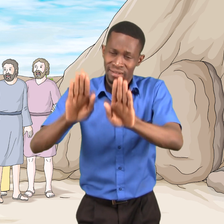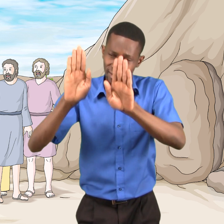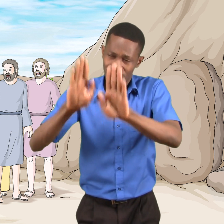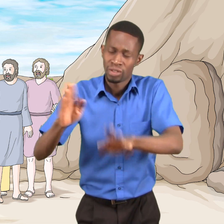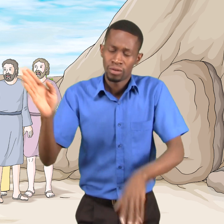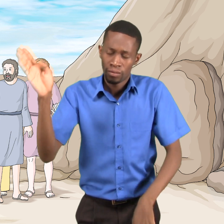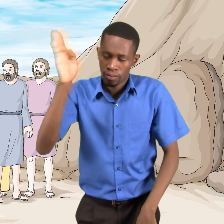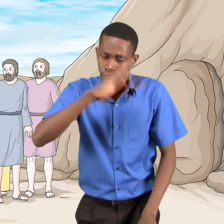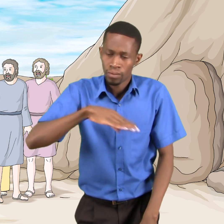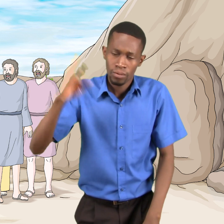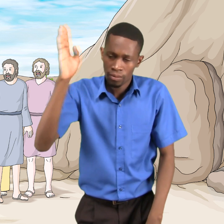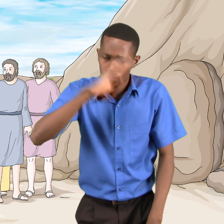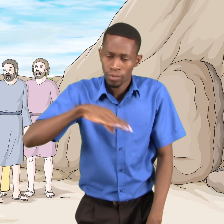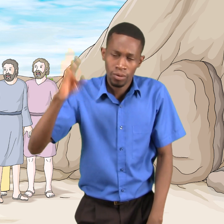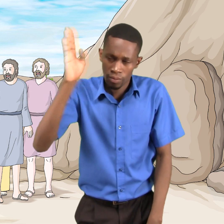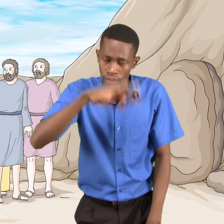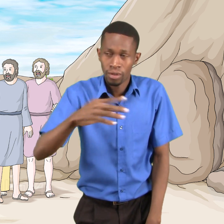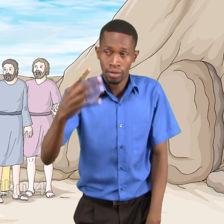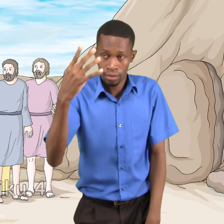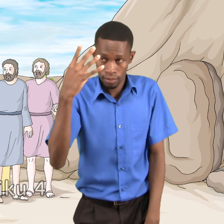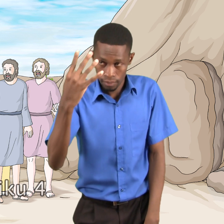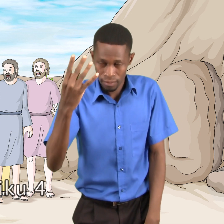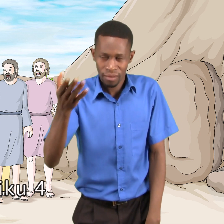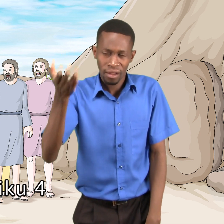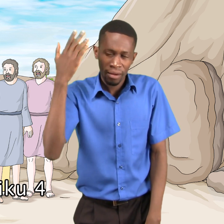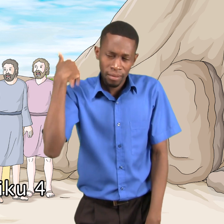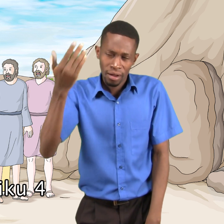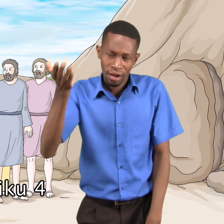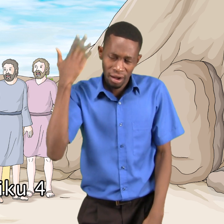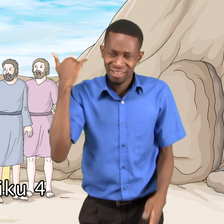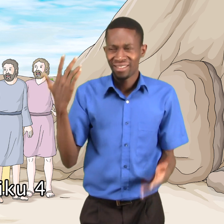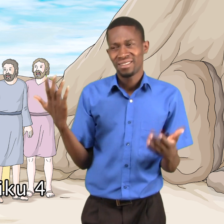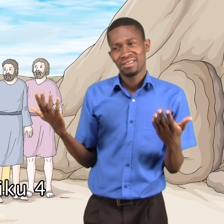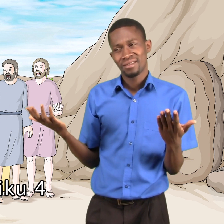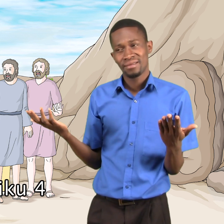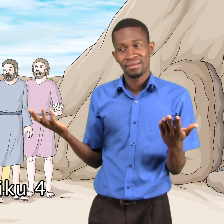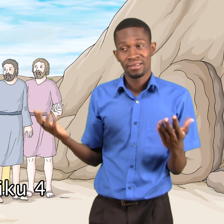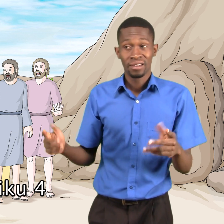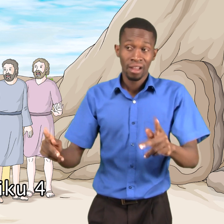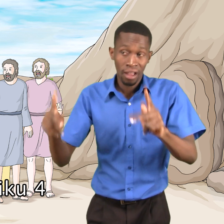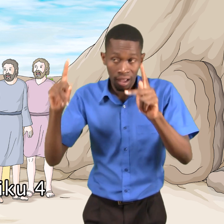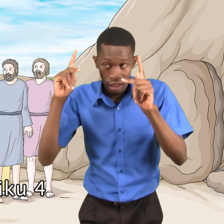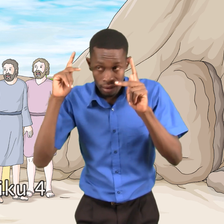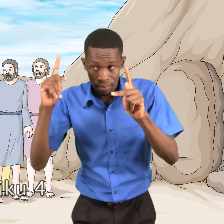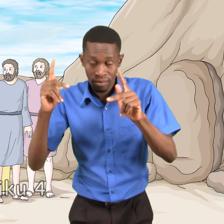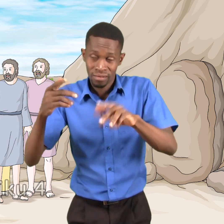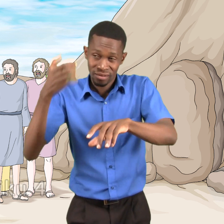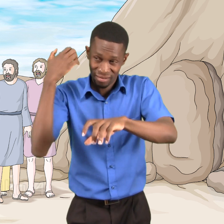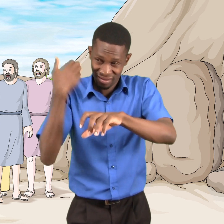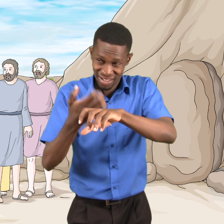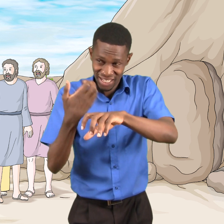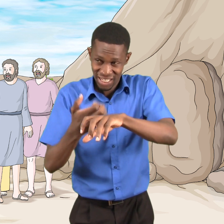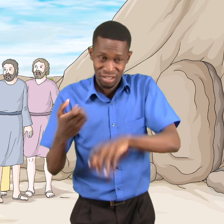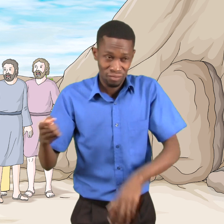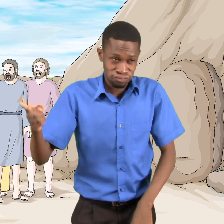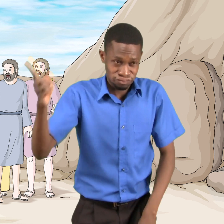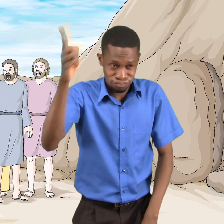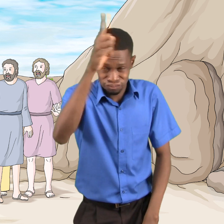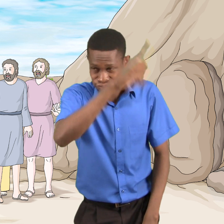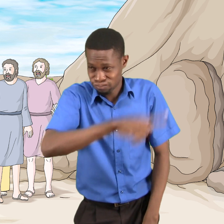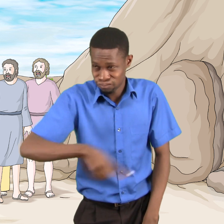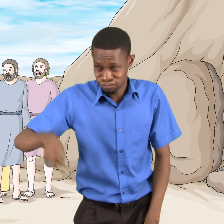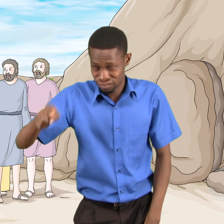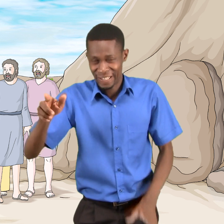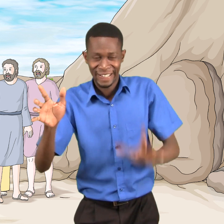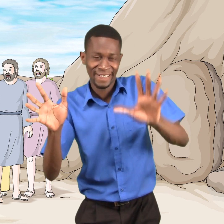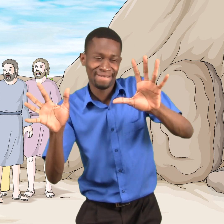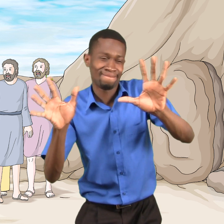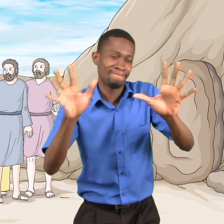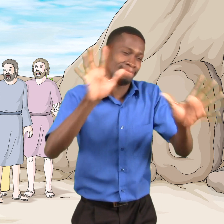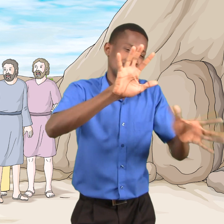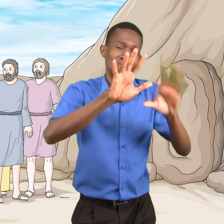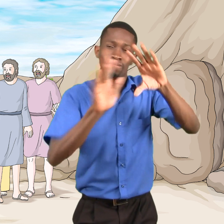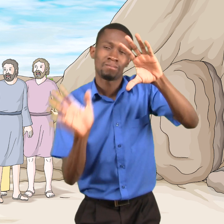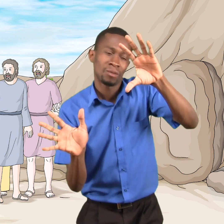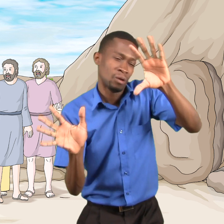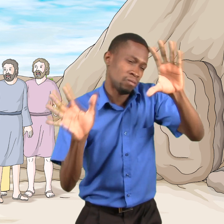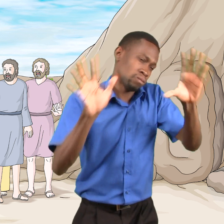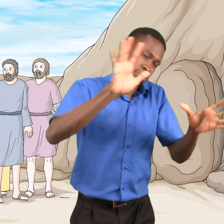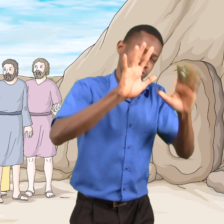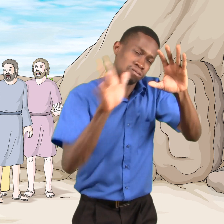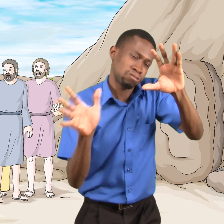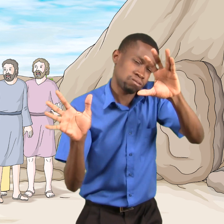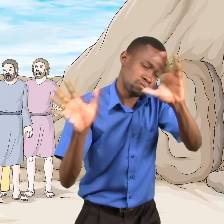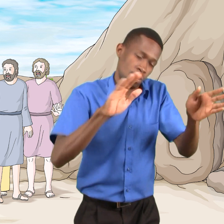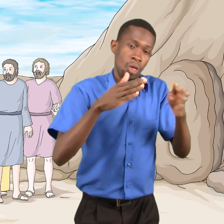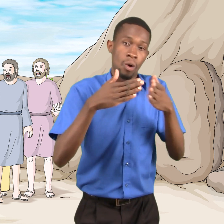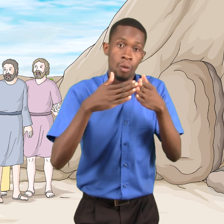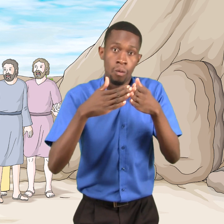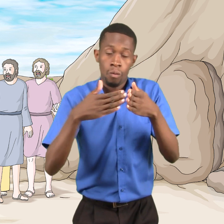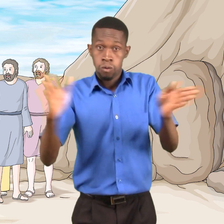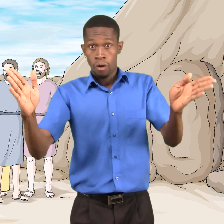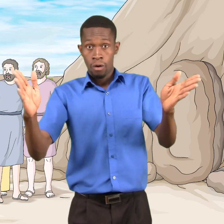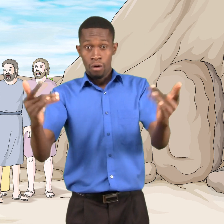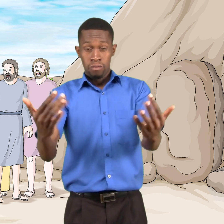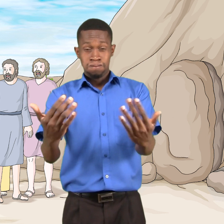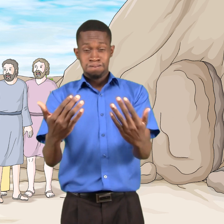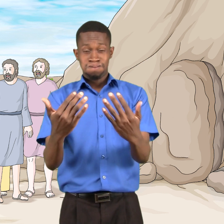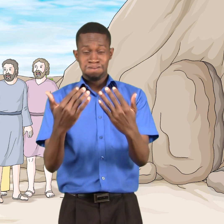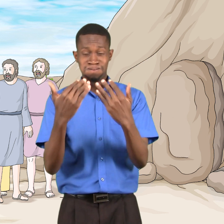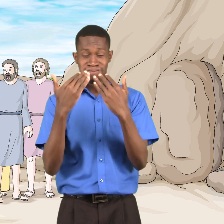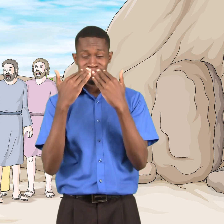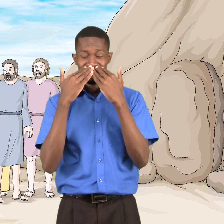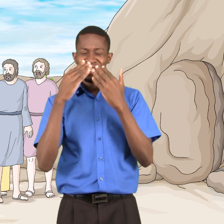“It has already been four days.”